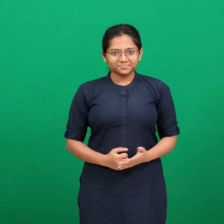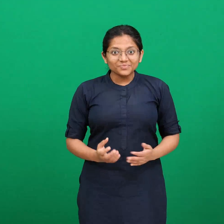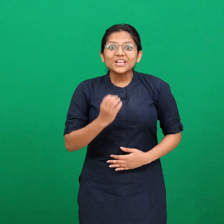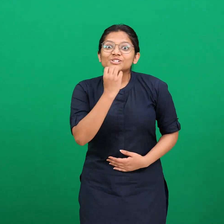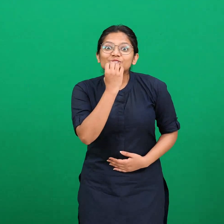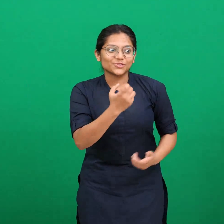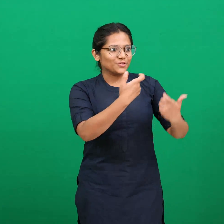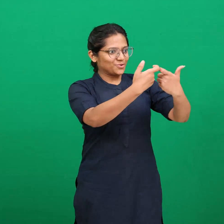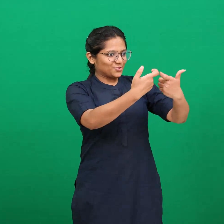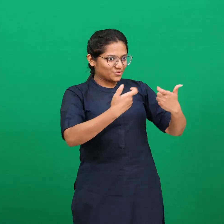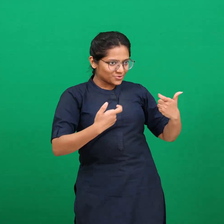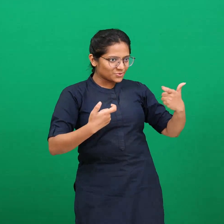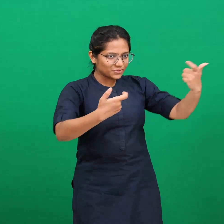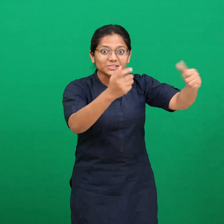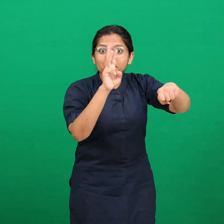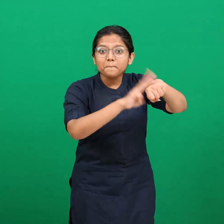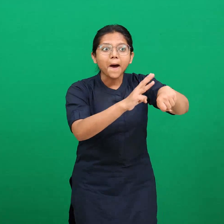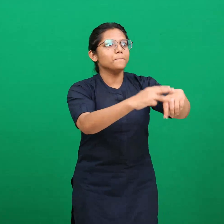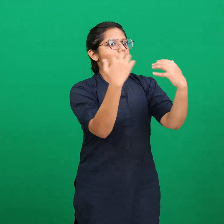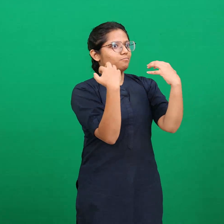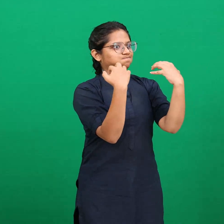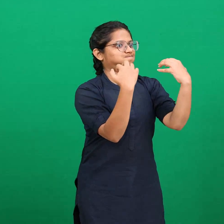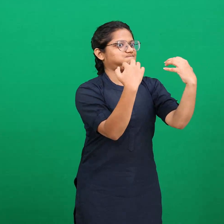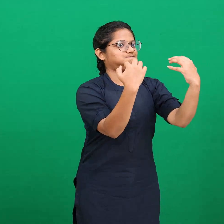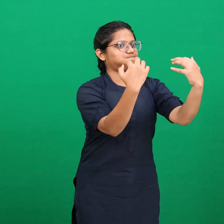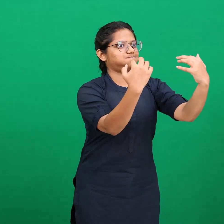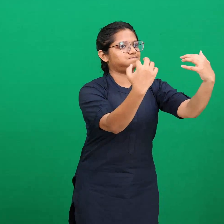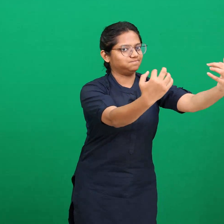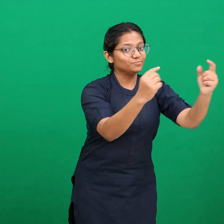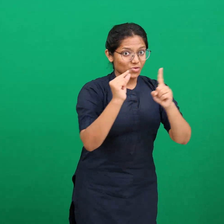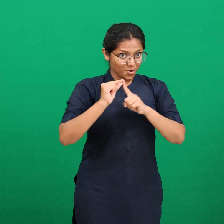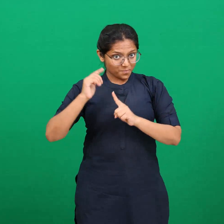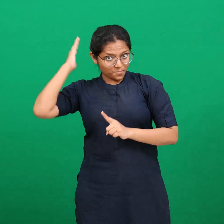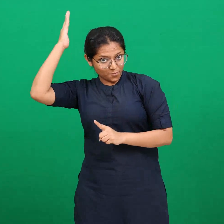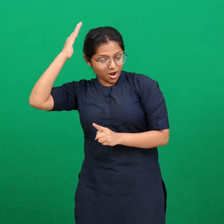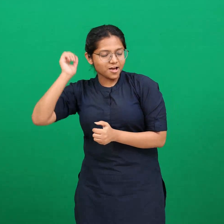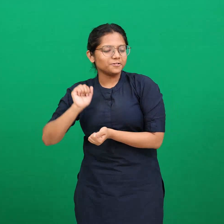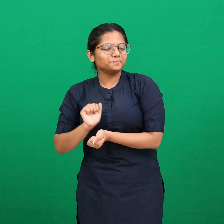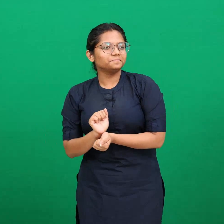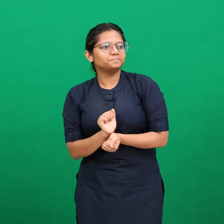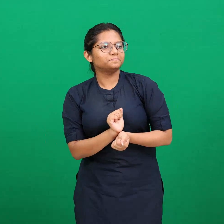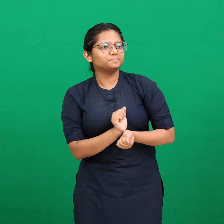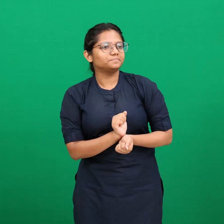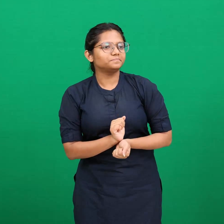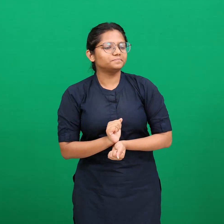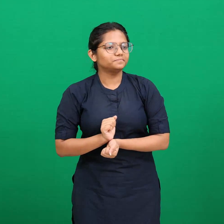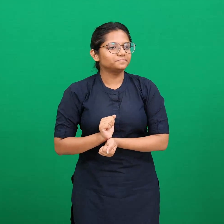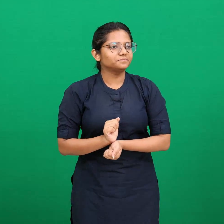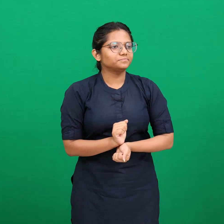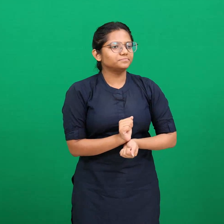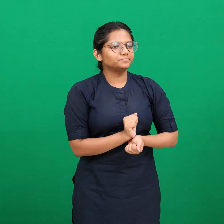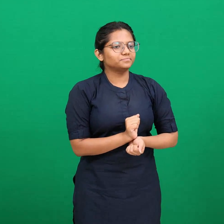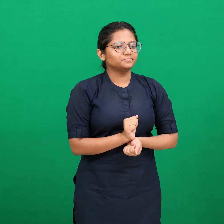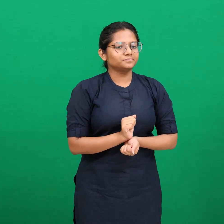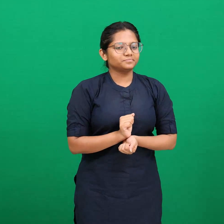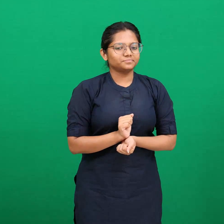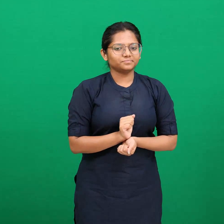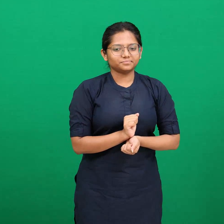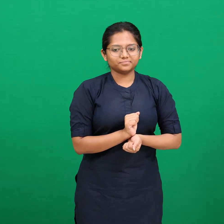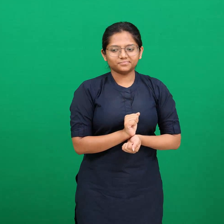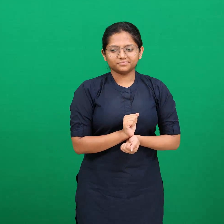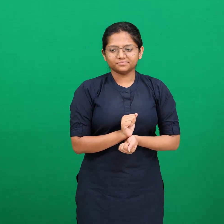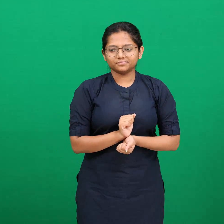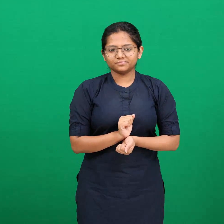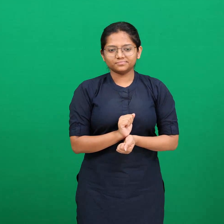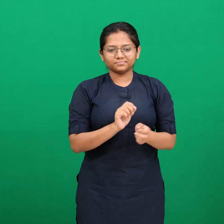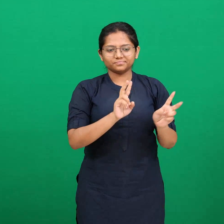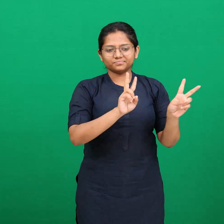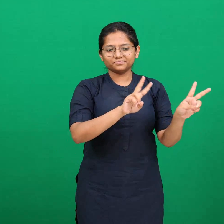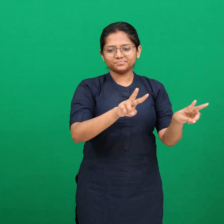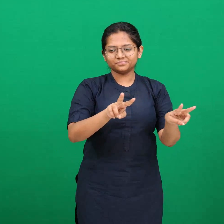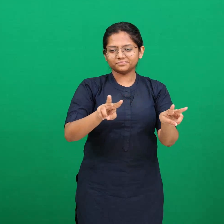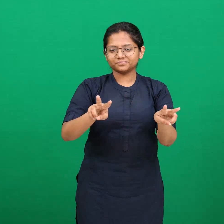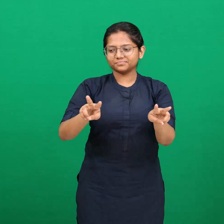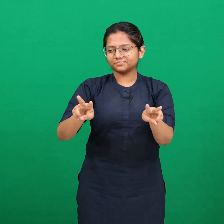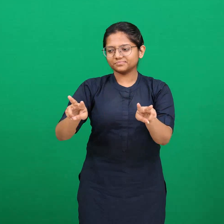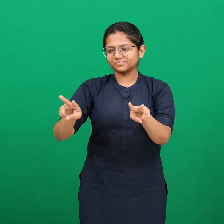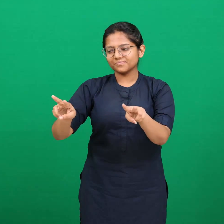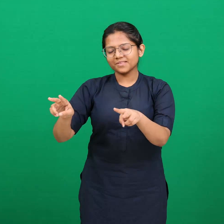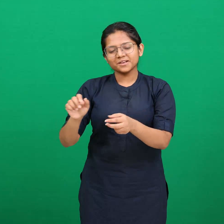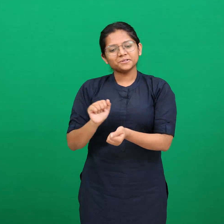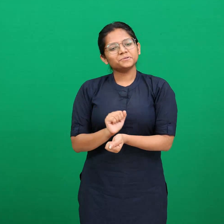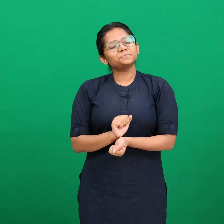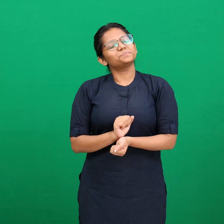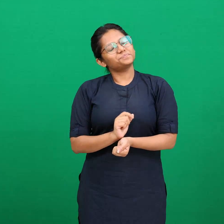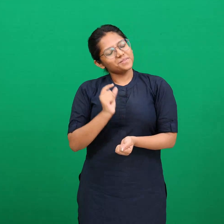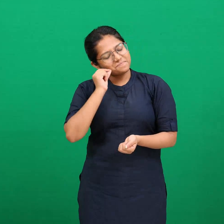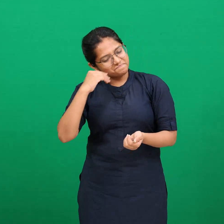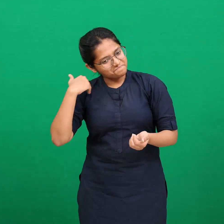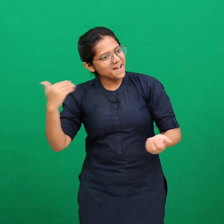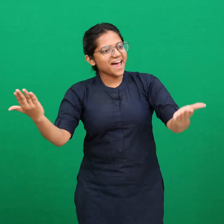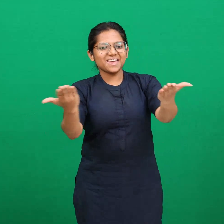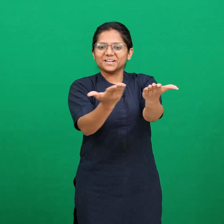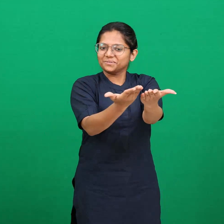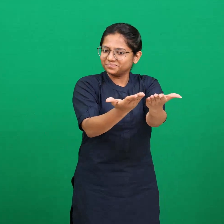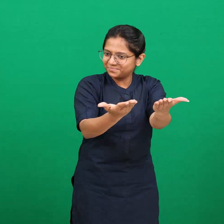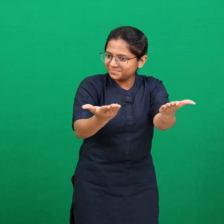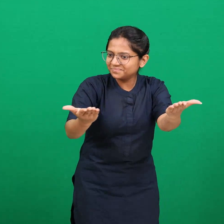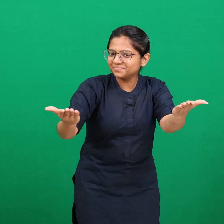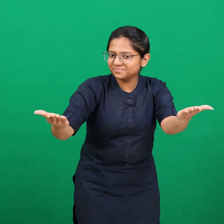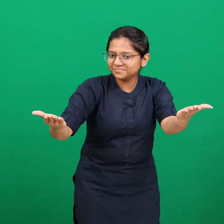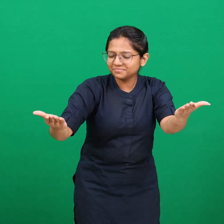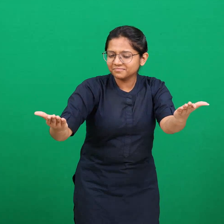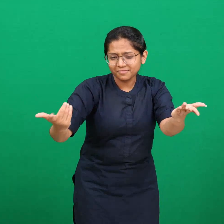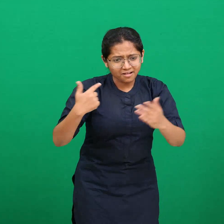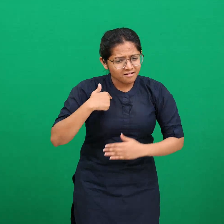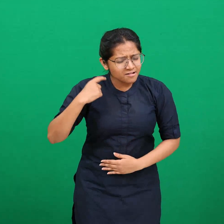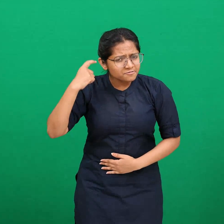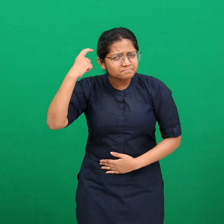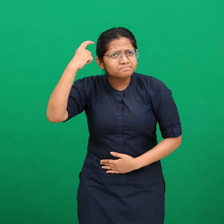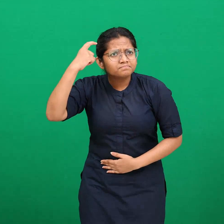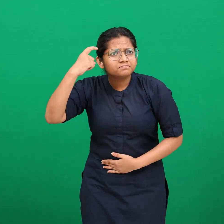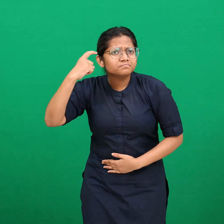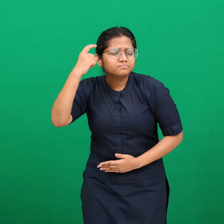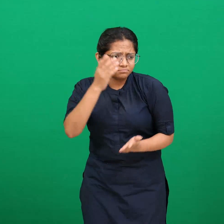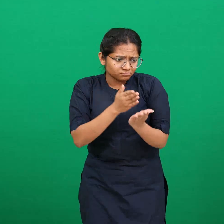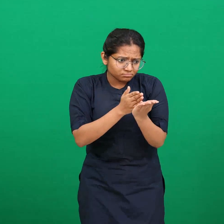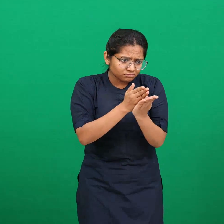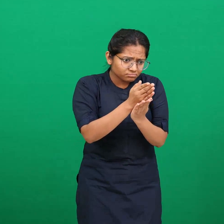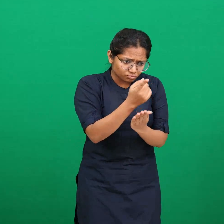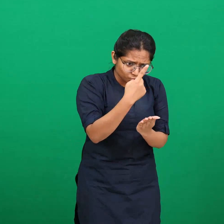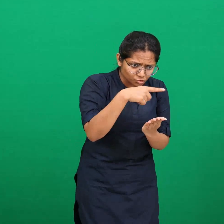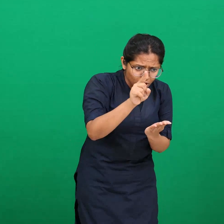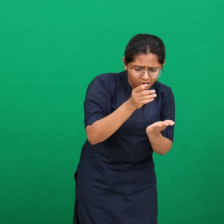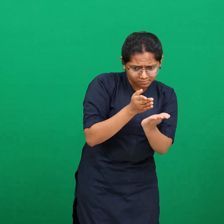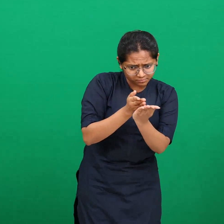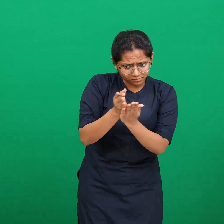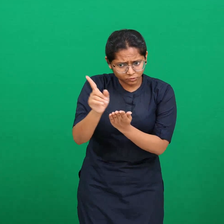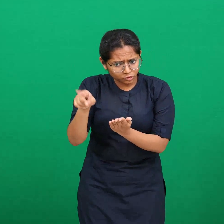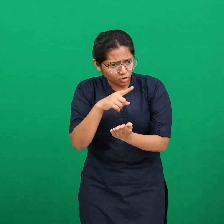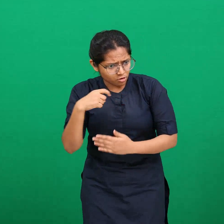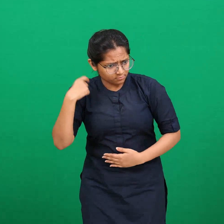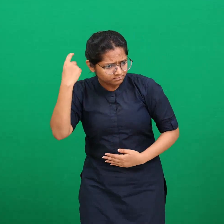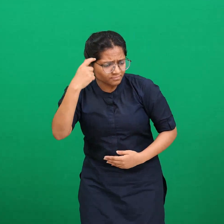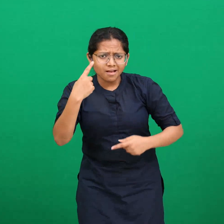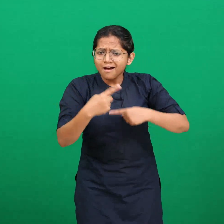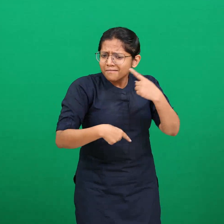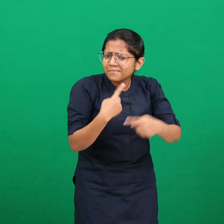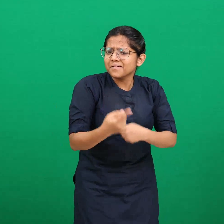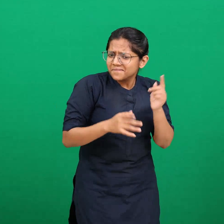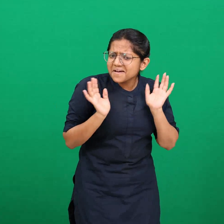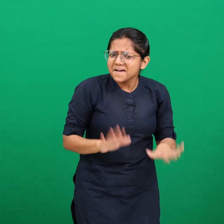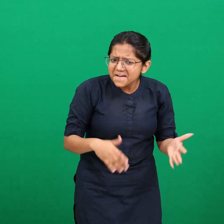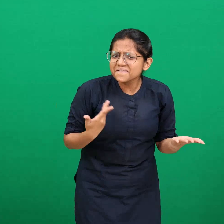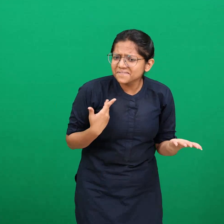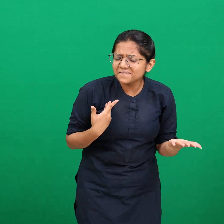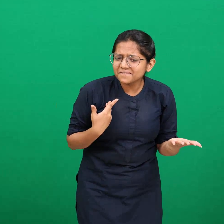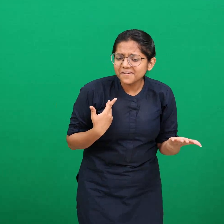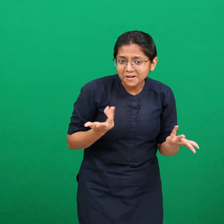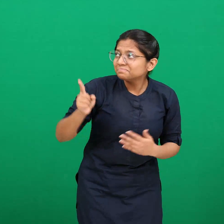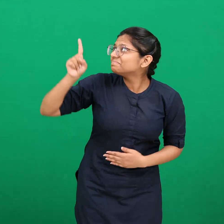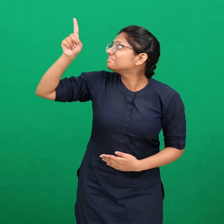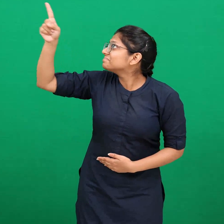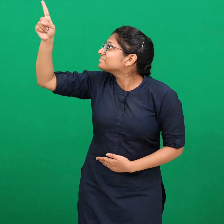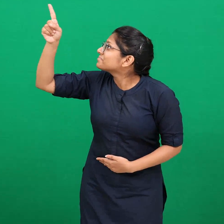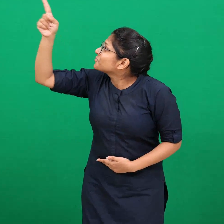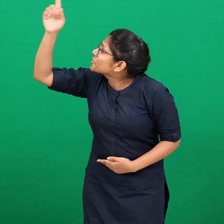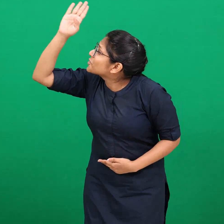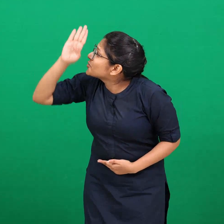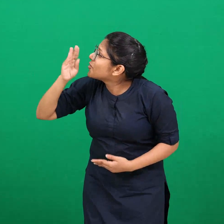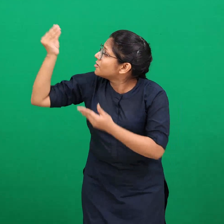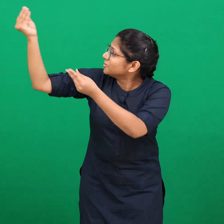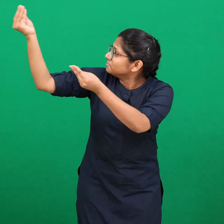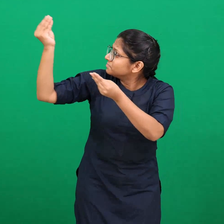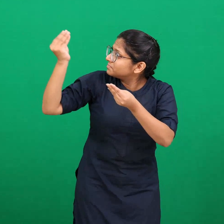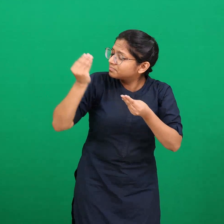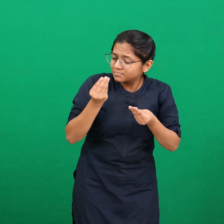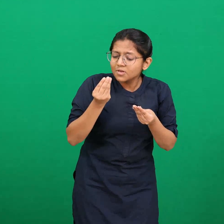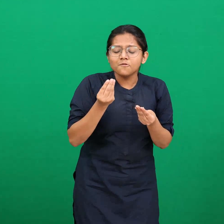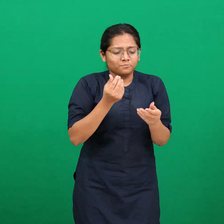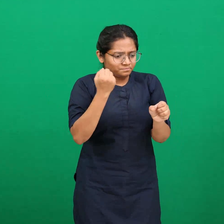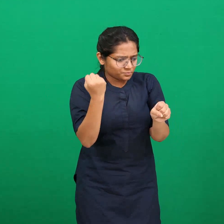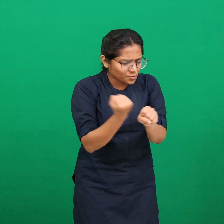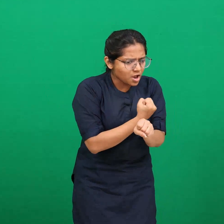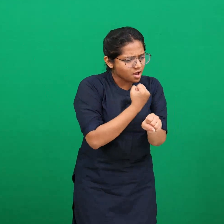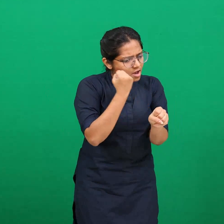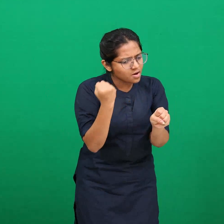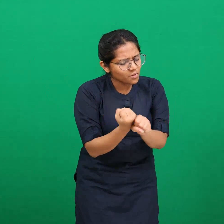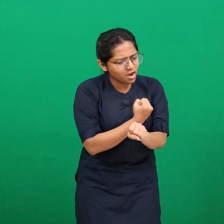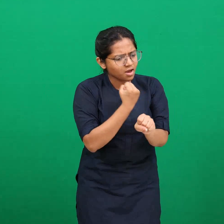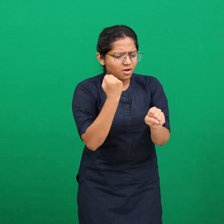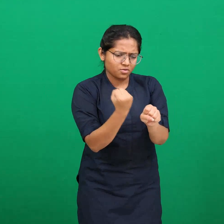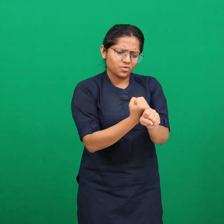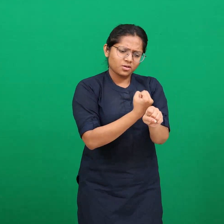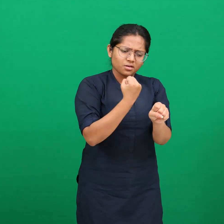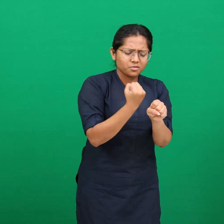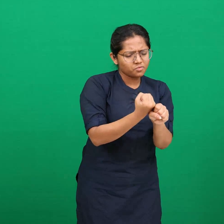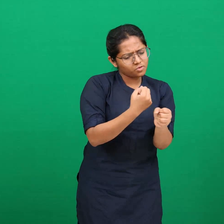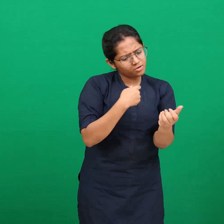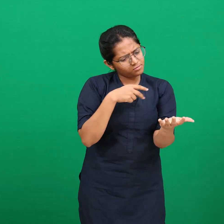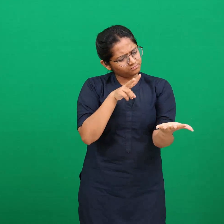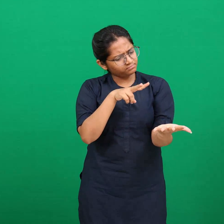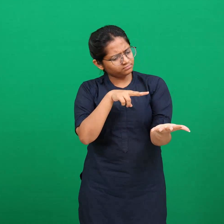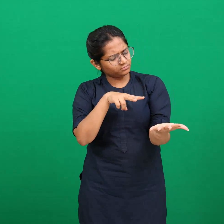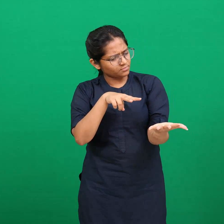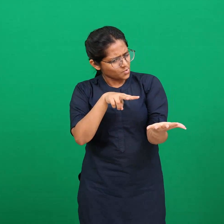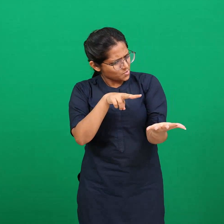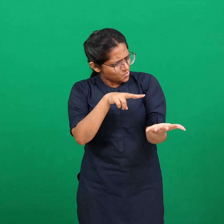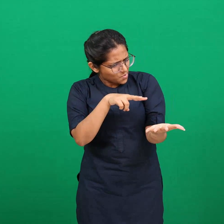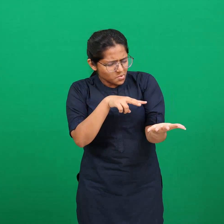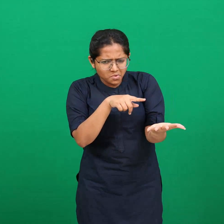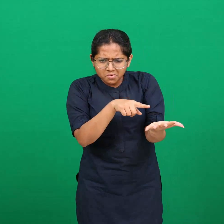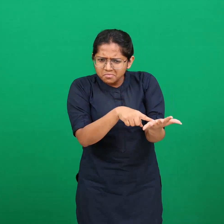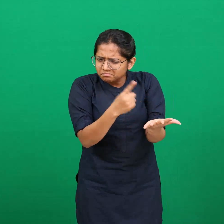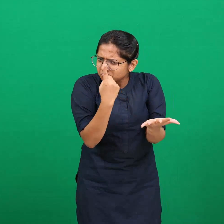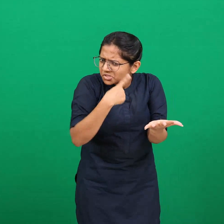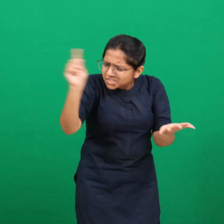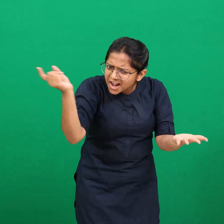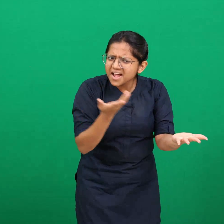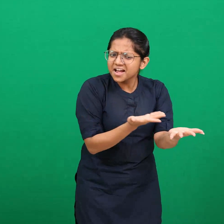Paul looked directly at the Sanhedrin and said, "Brothers, I have conducted myself before God in all good conscience to this day."